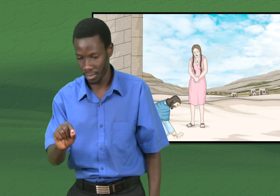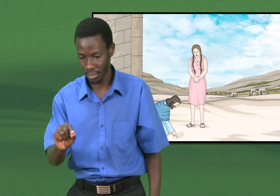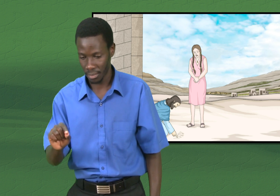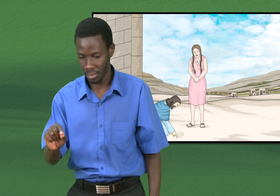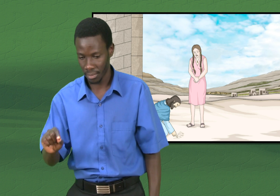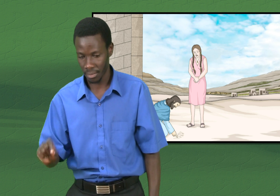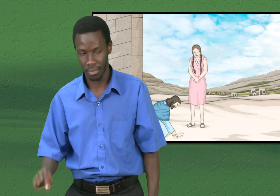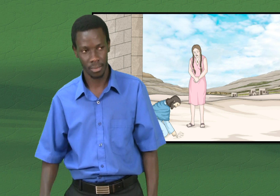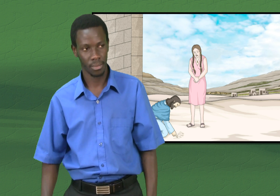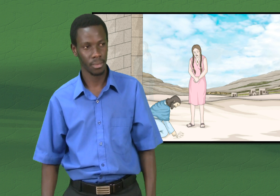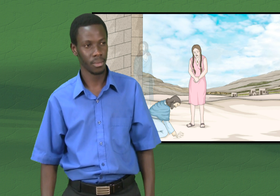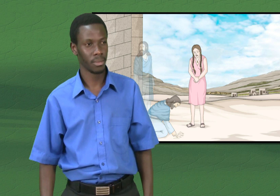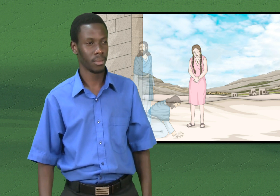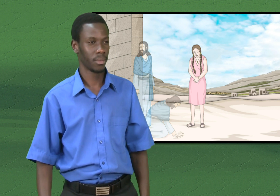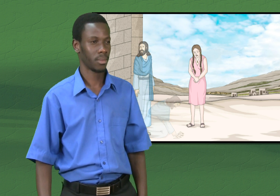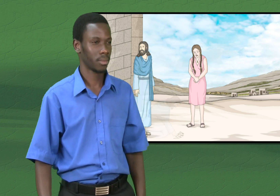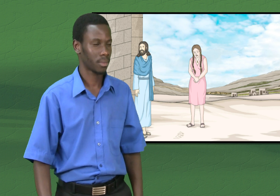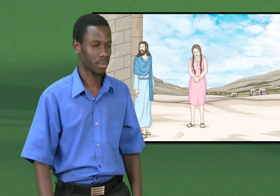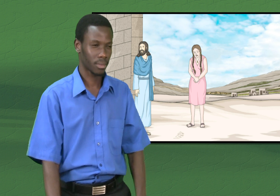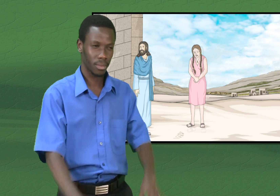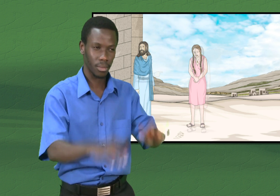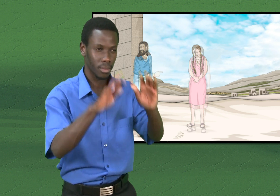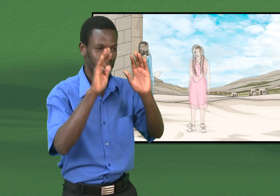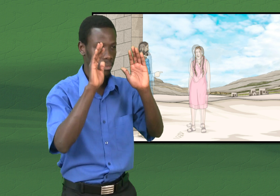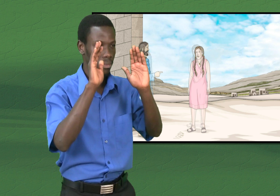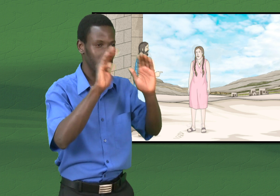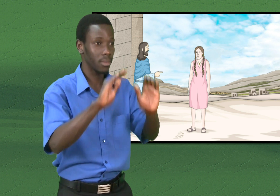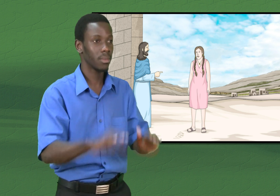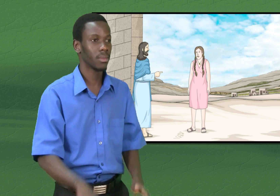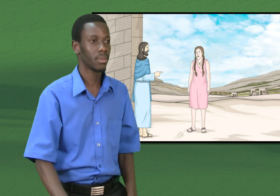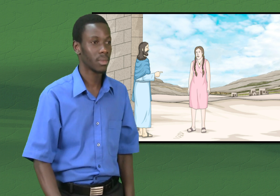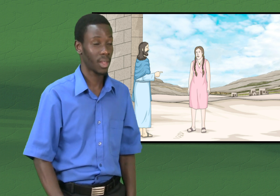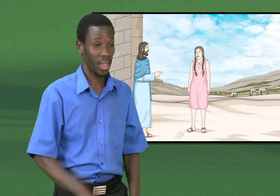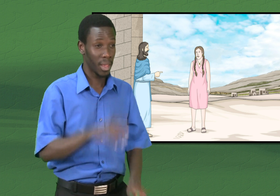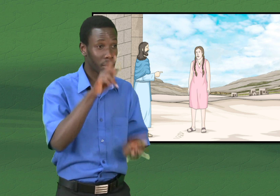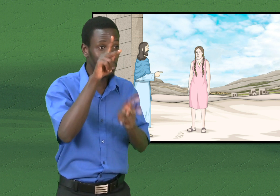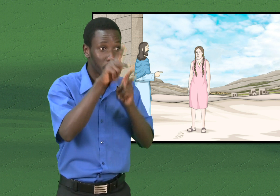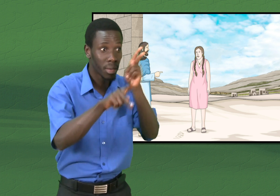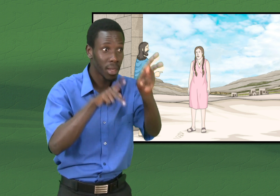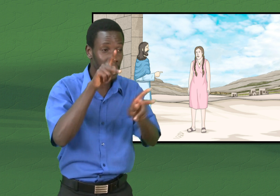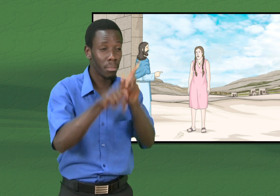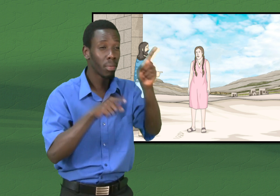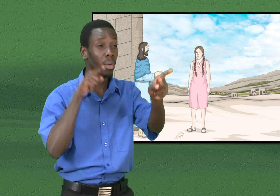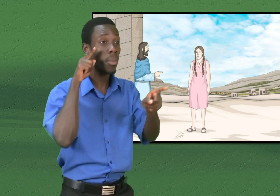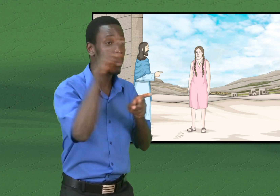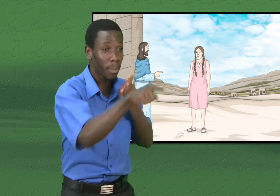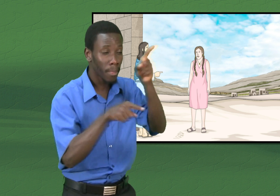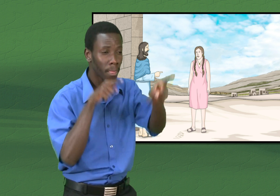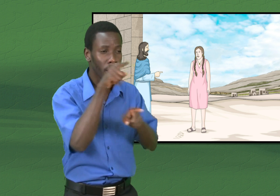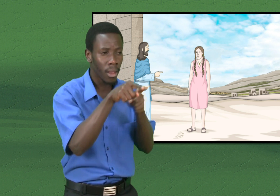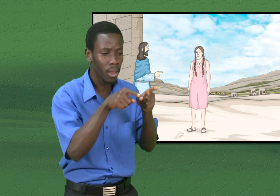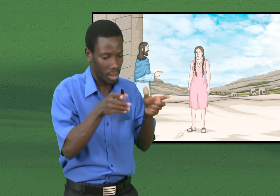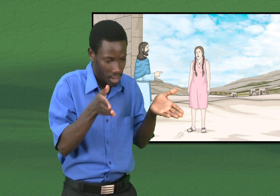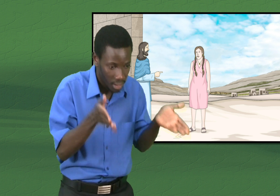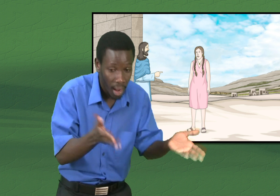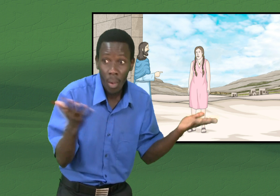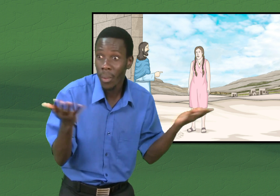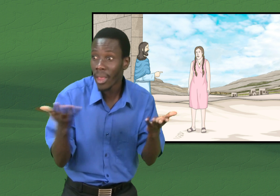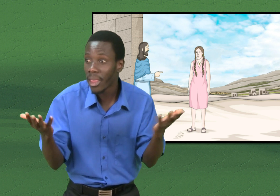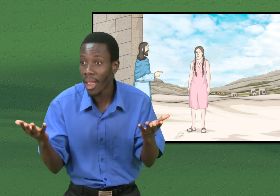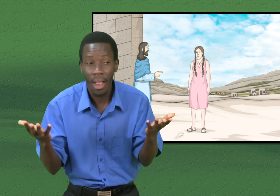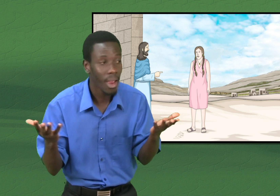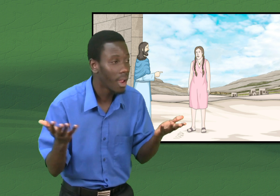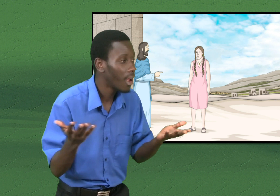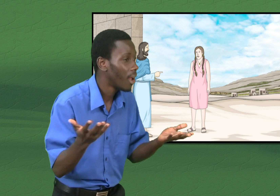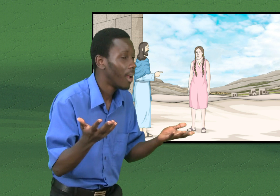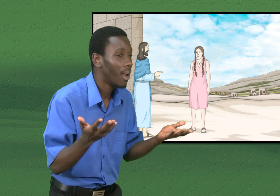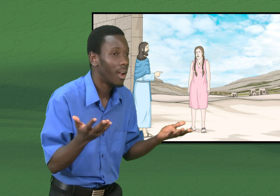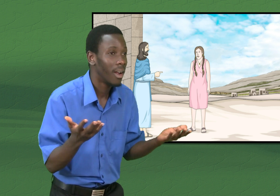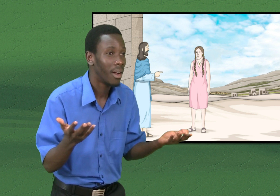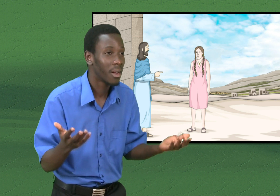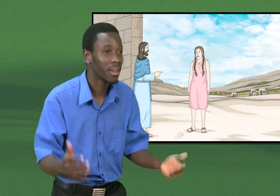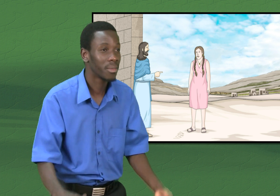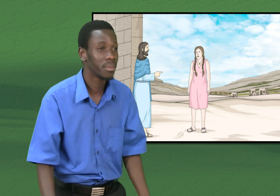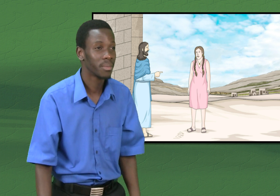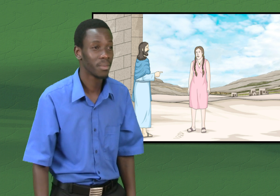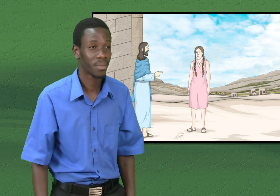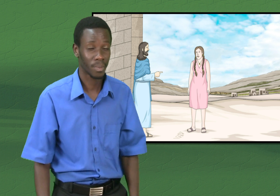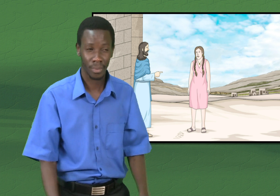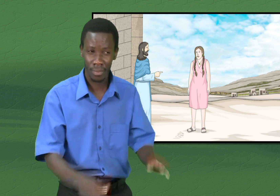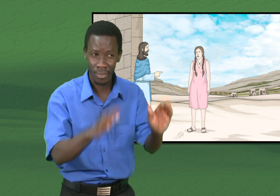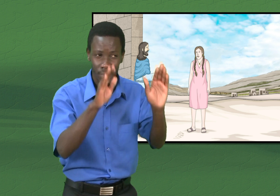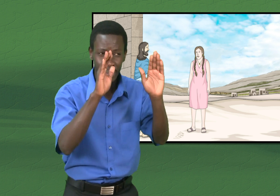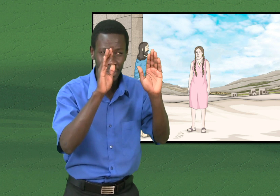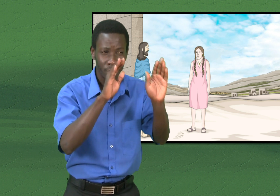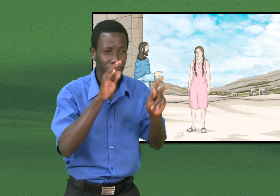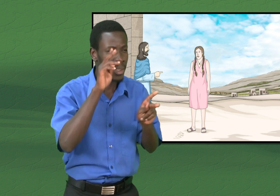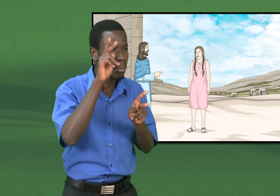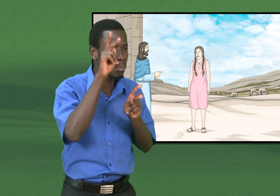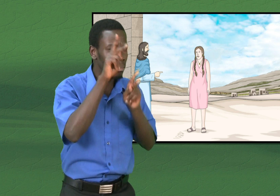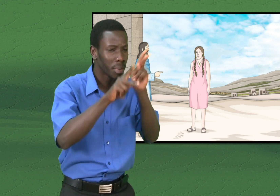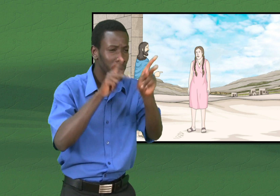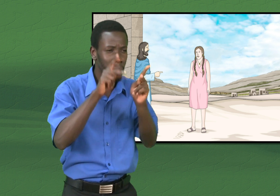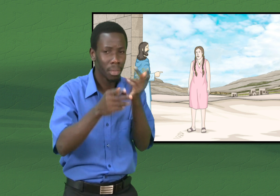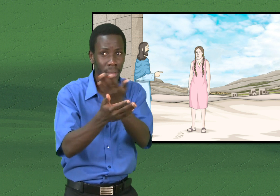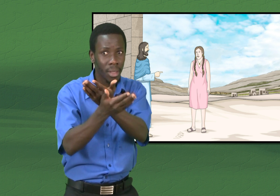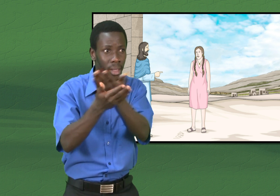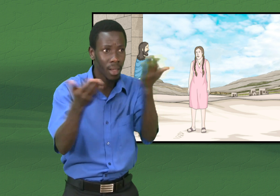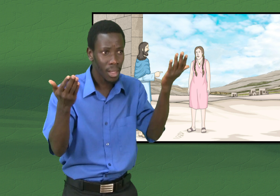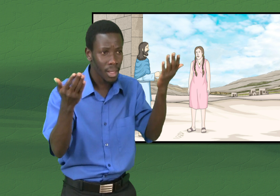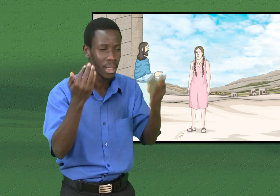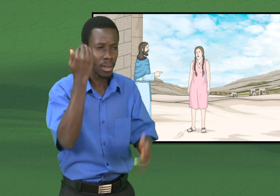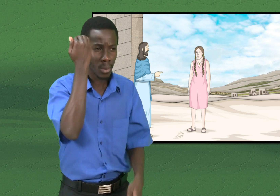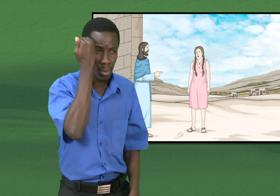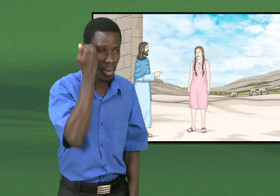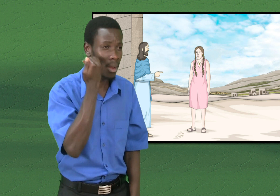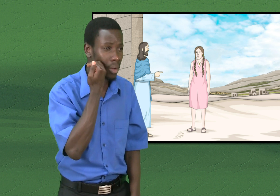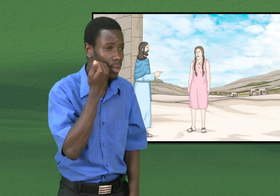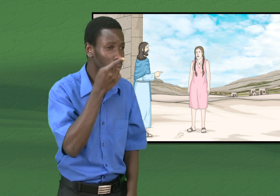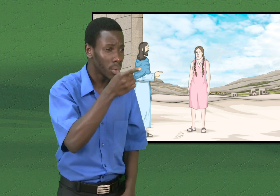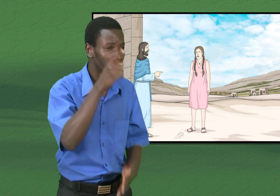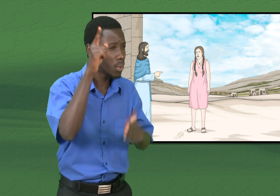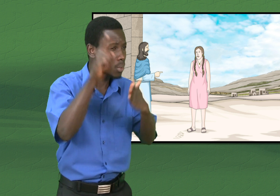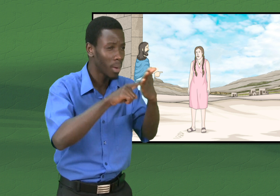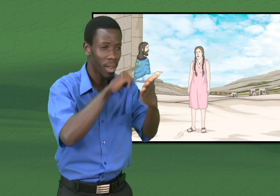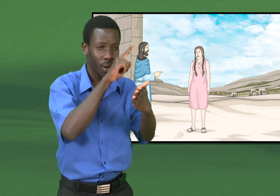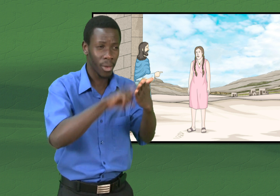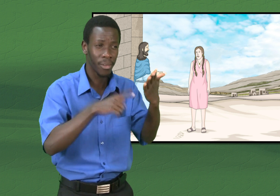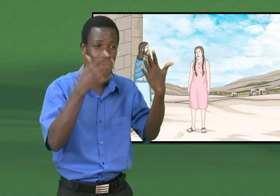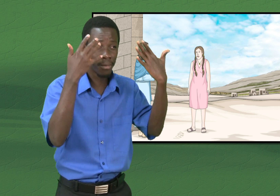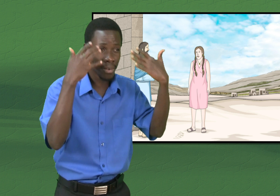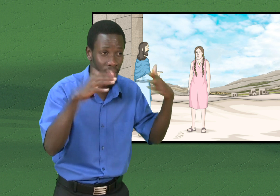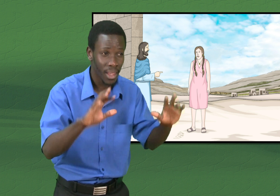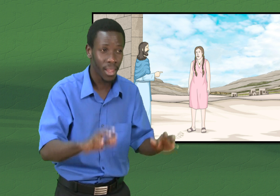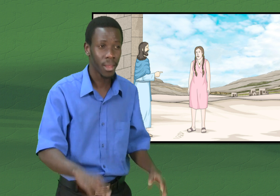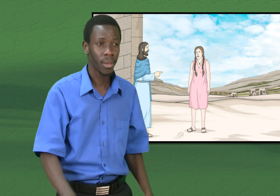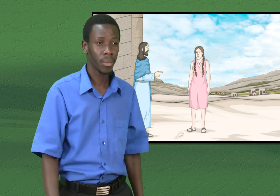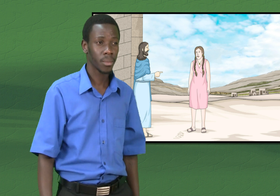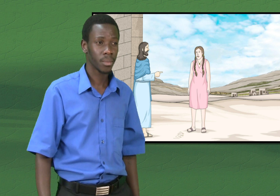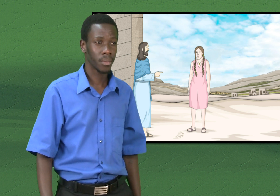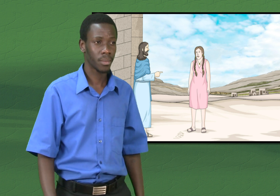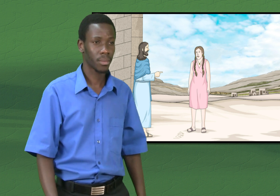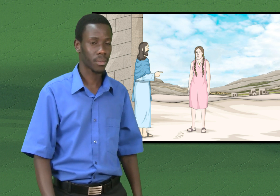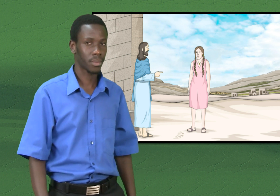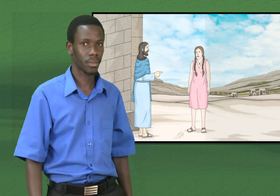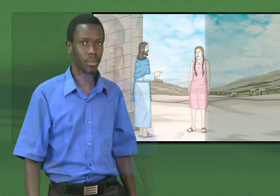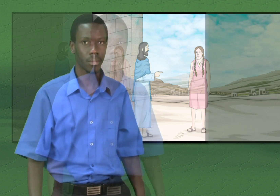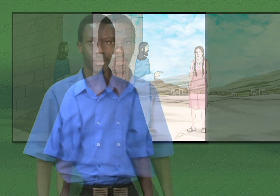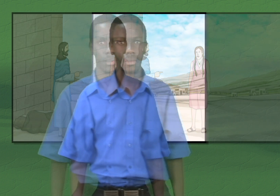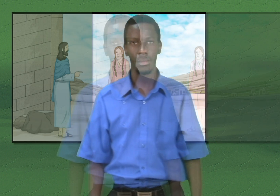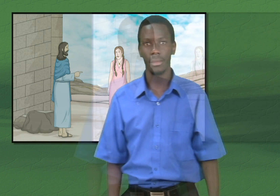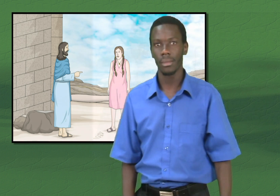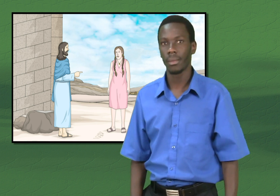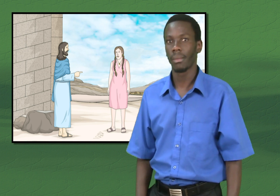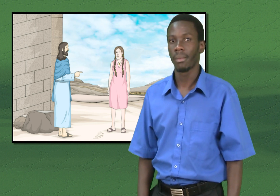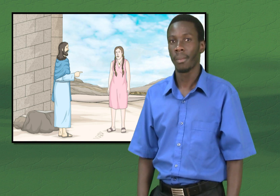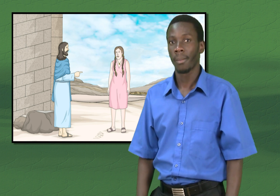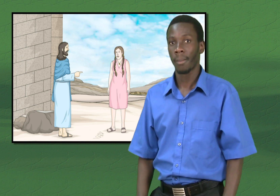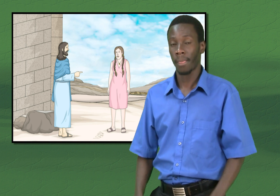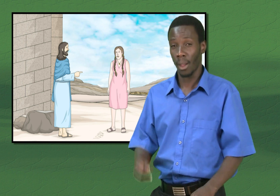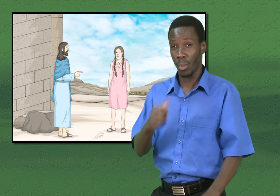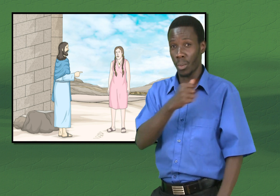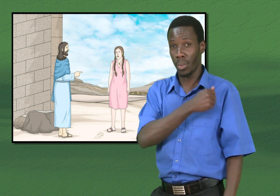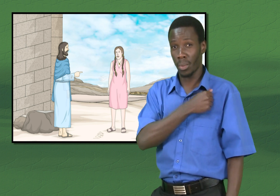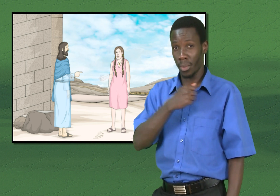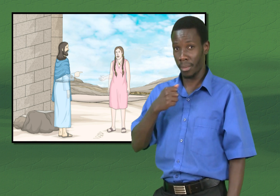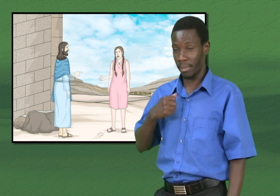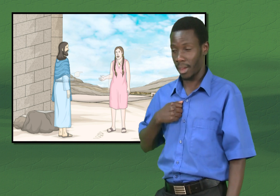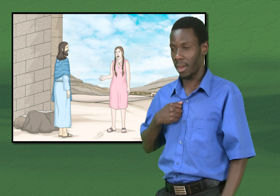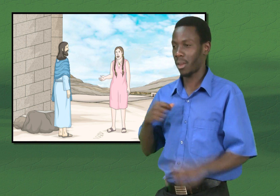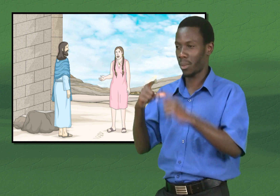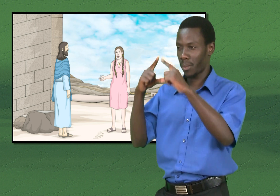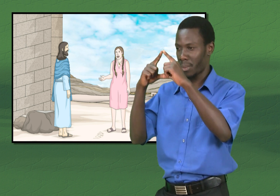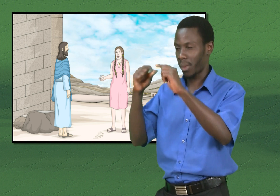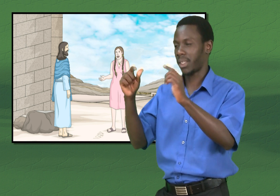Then Jesus straightened up and asked her, “Woman, where are your accusers? Has no one condemned you?”